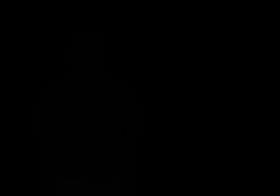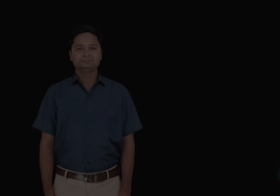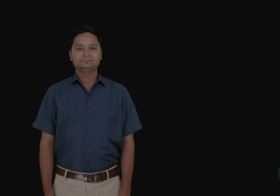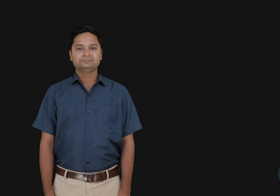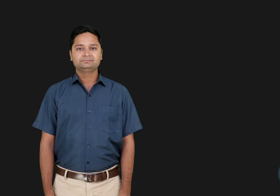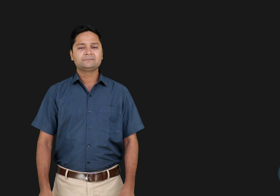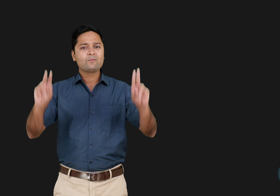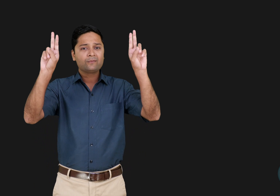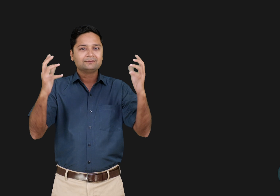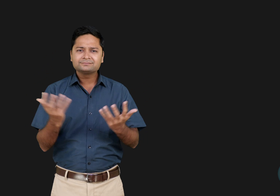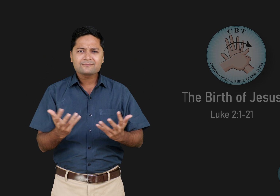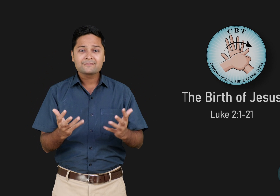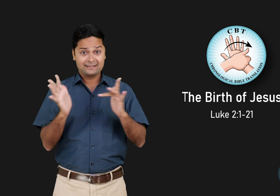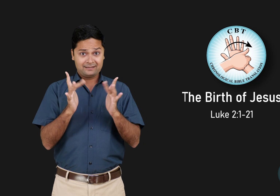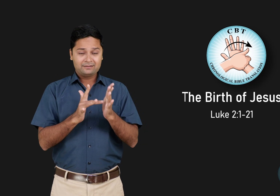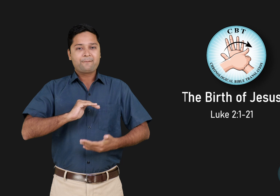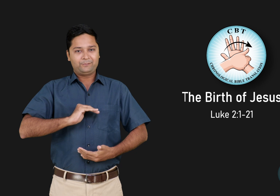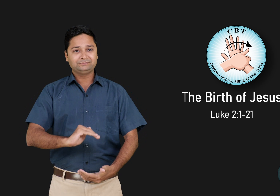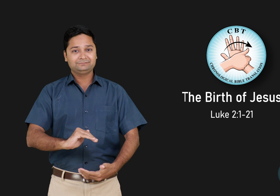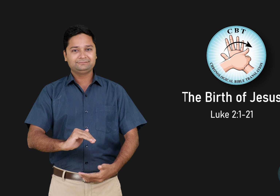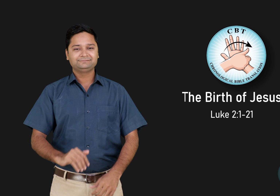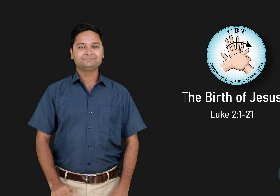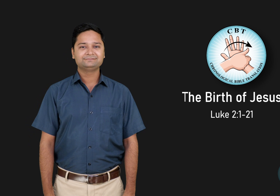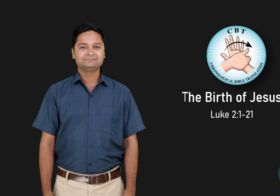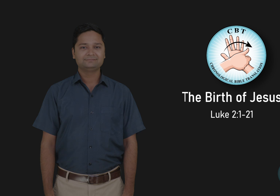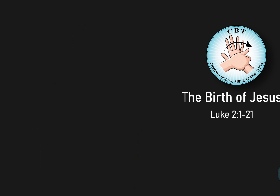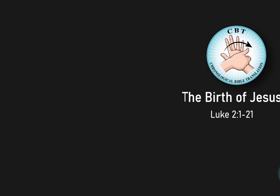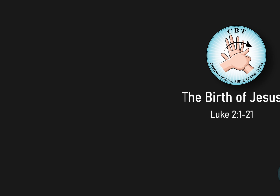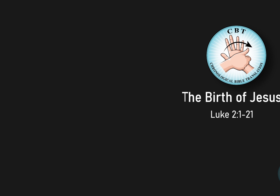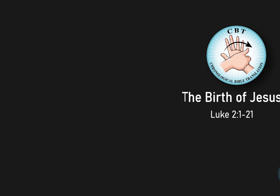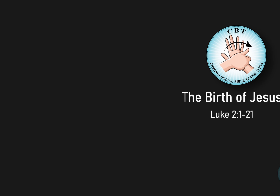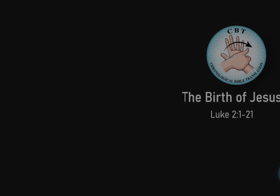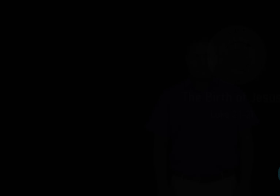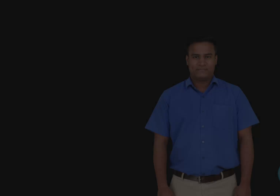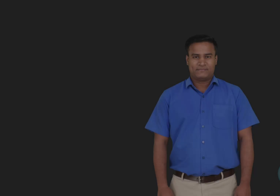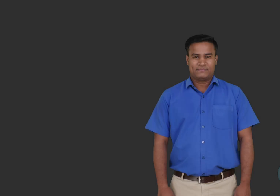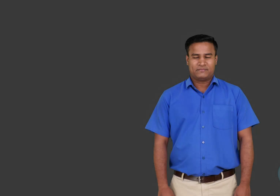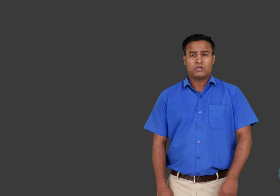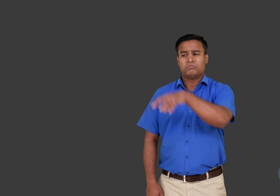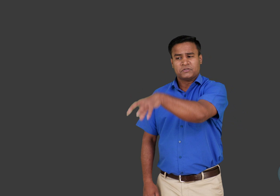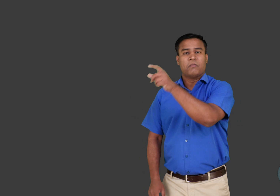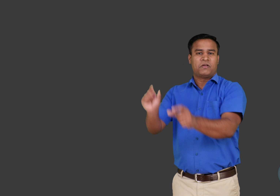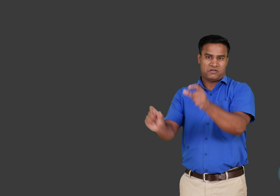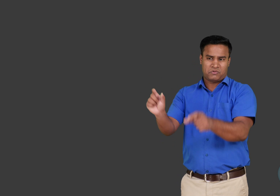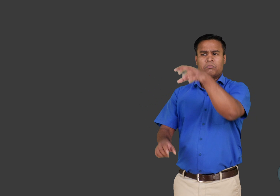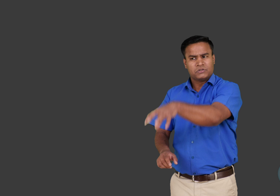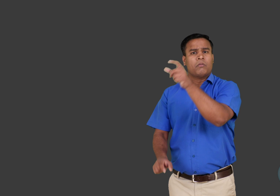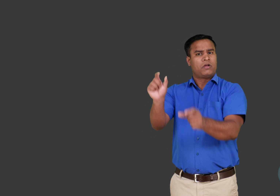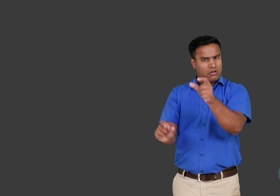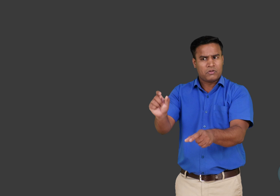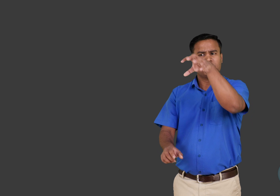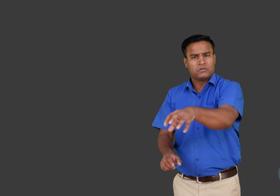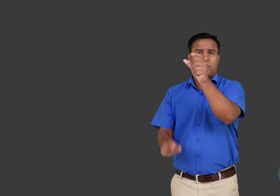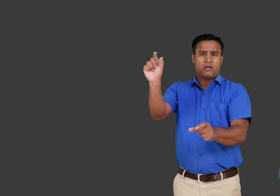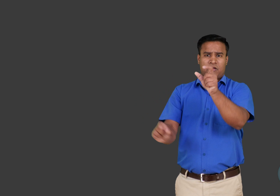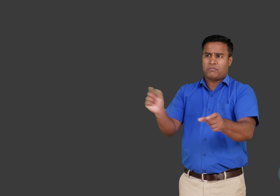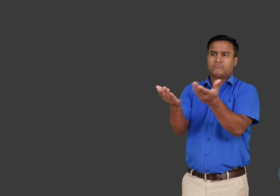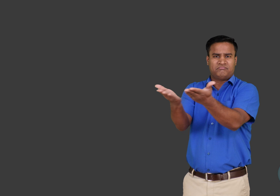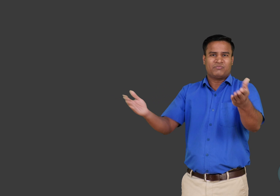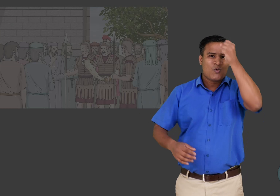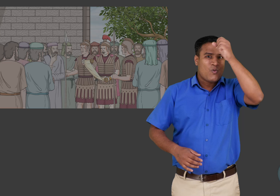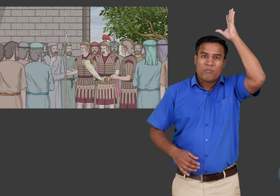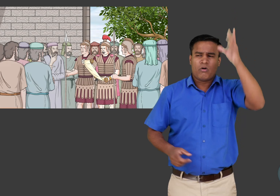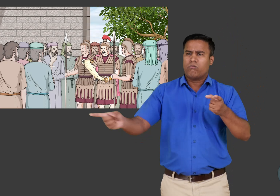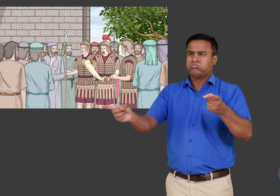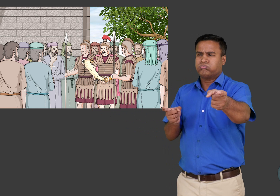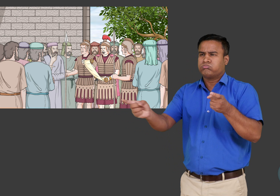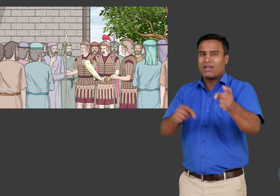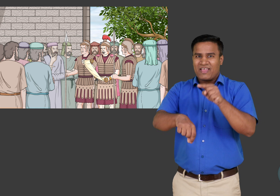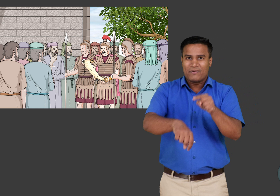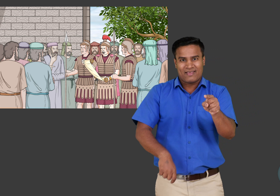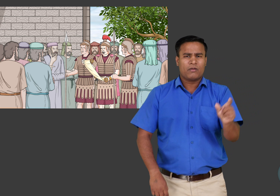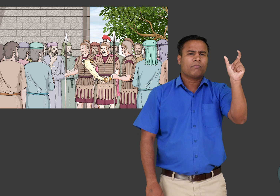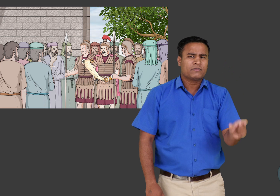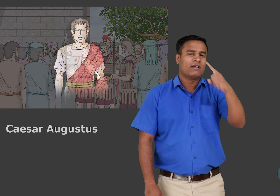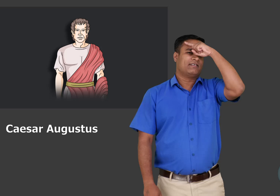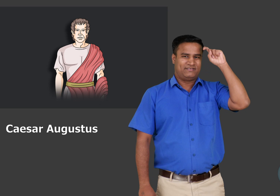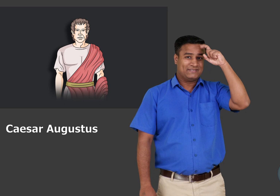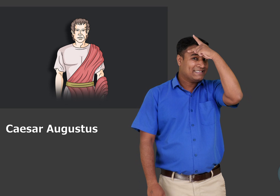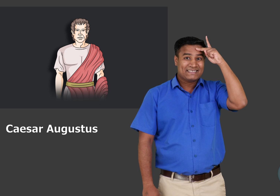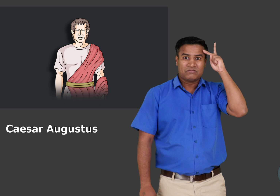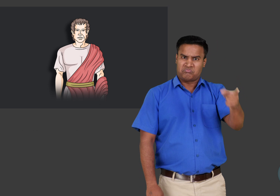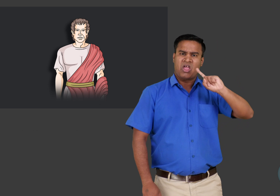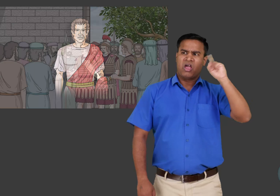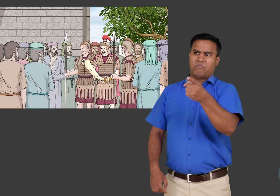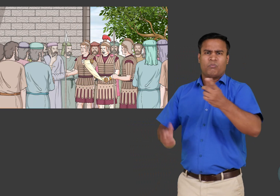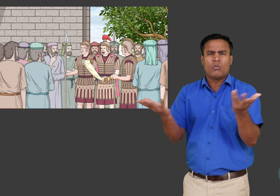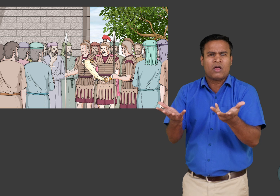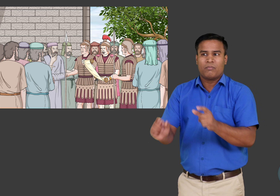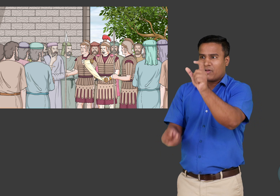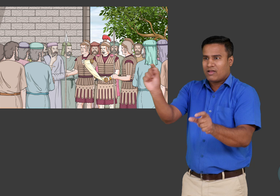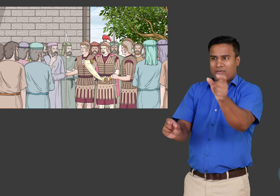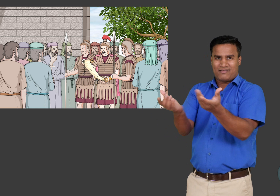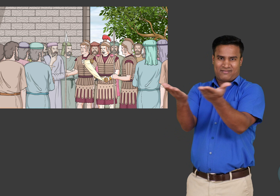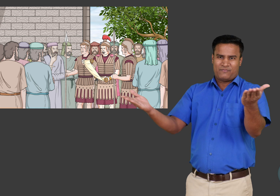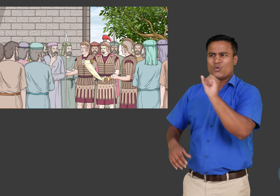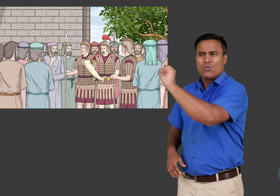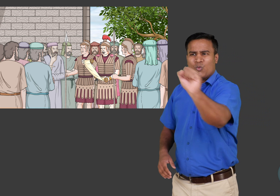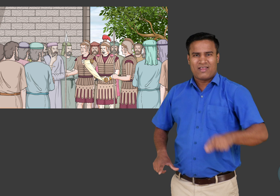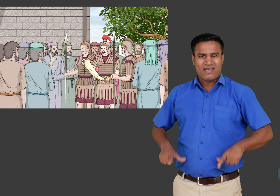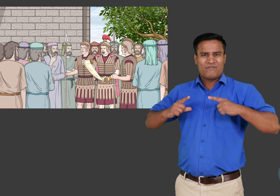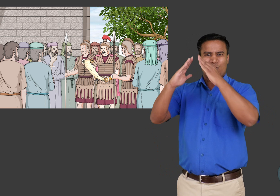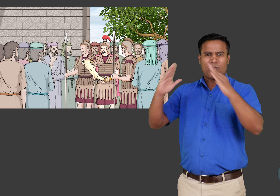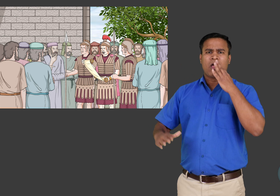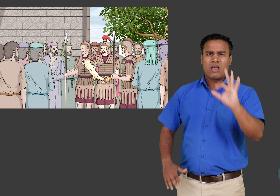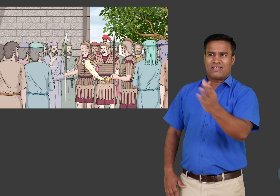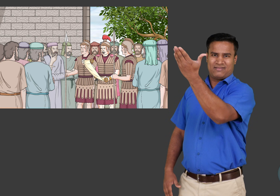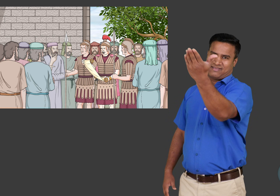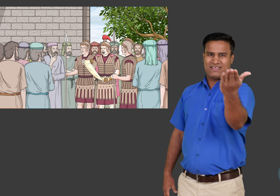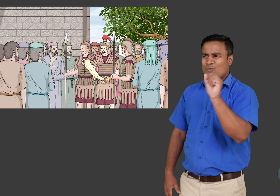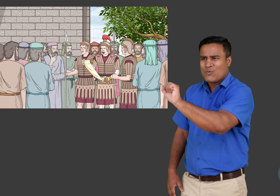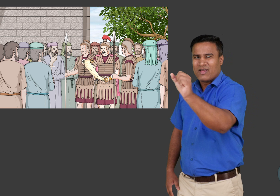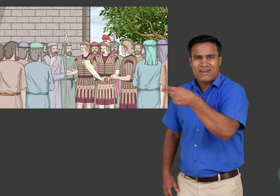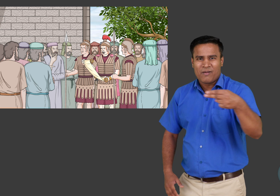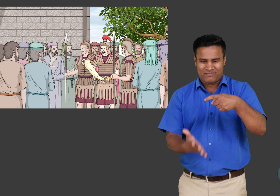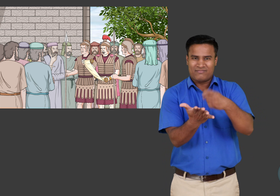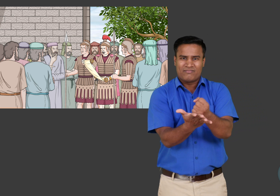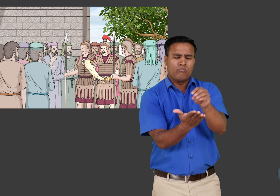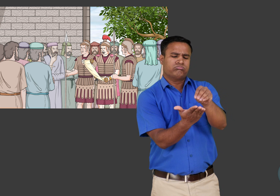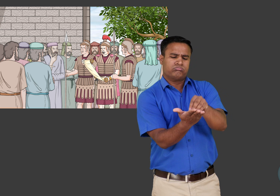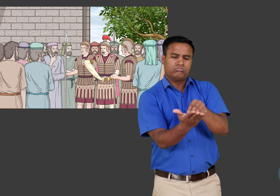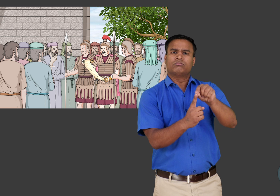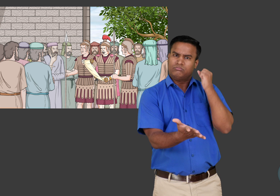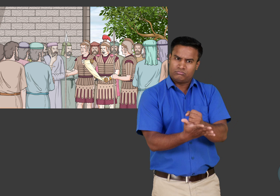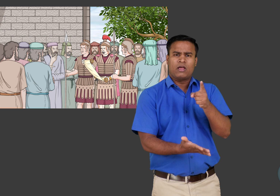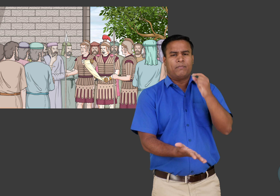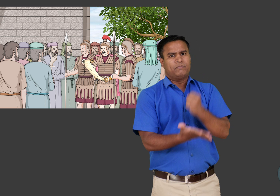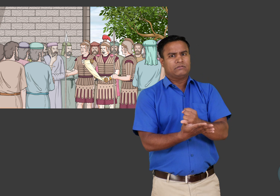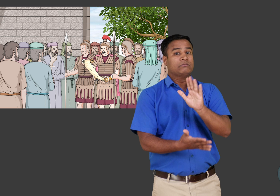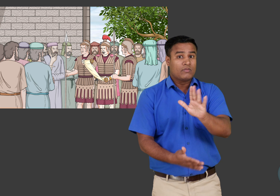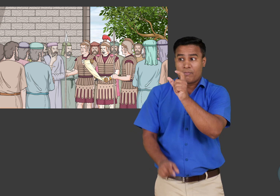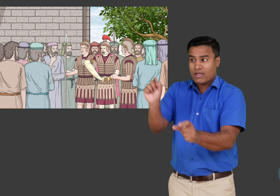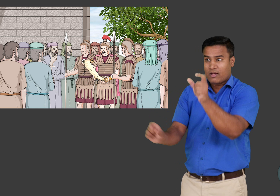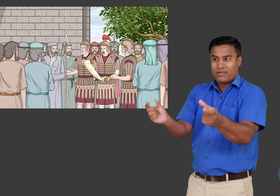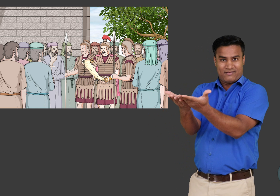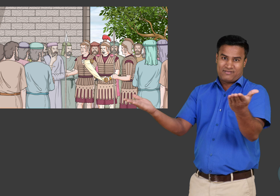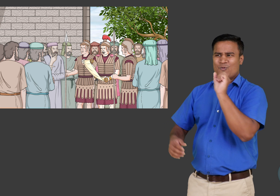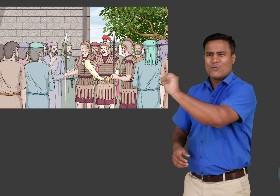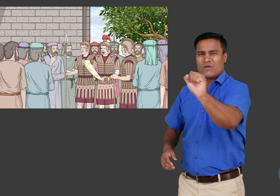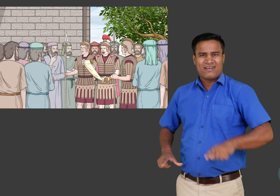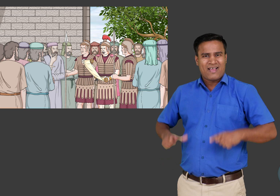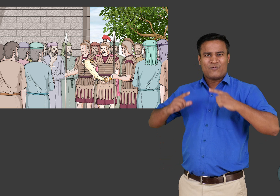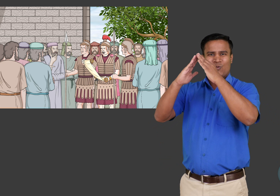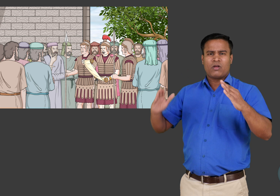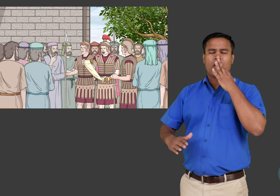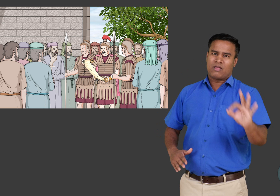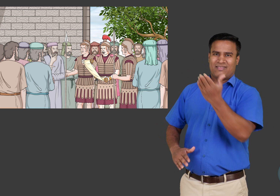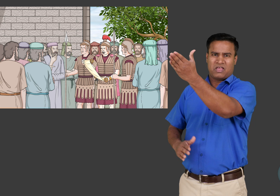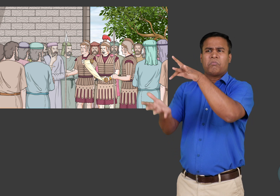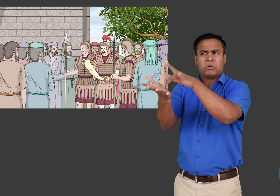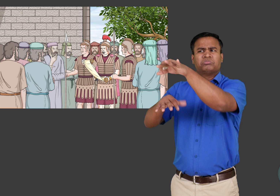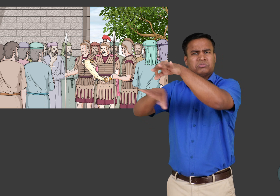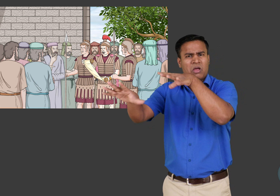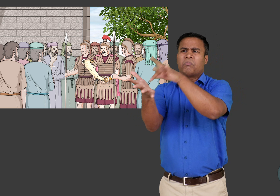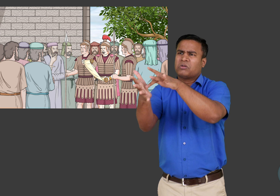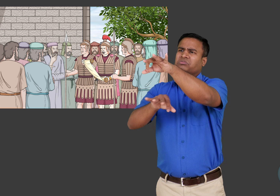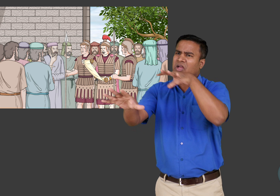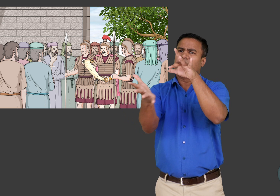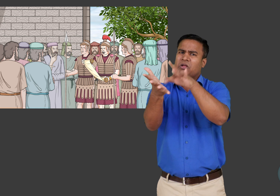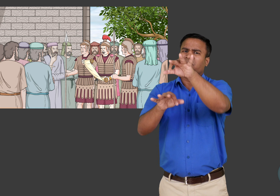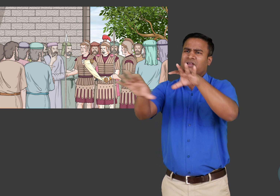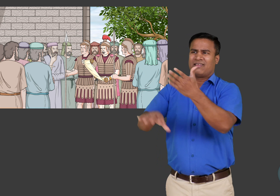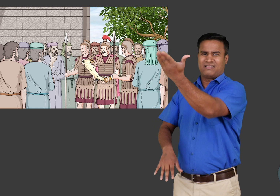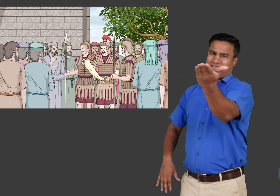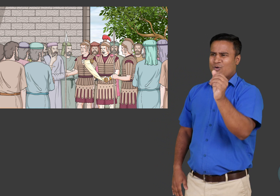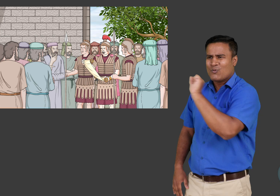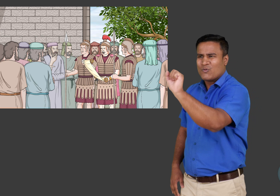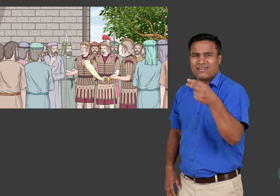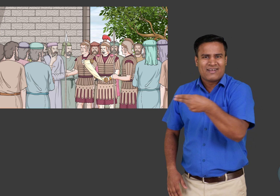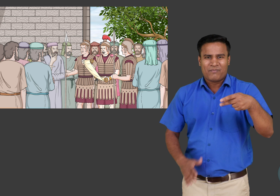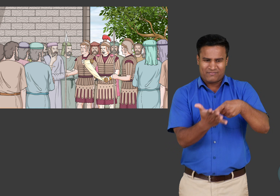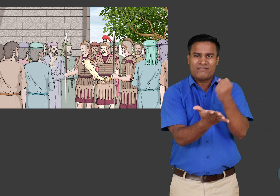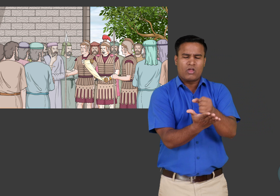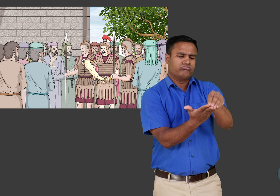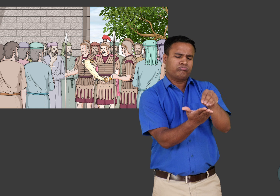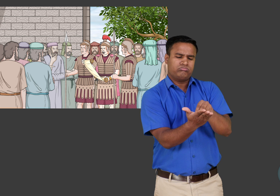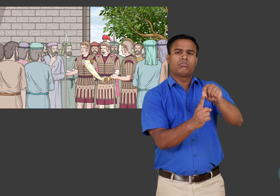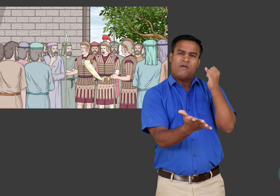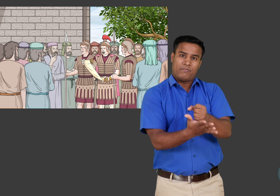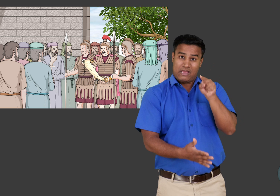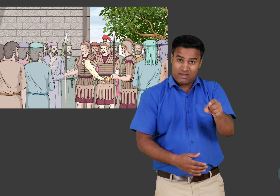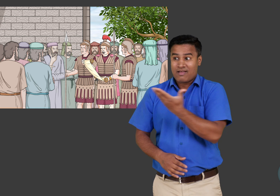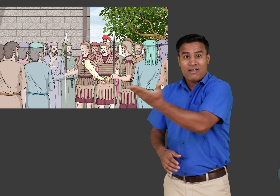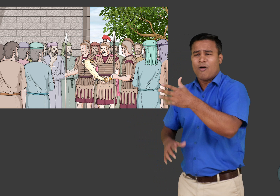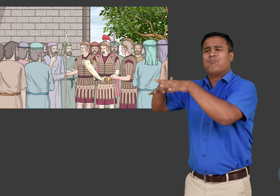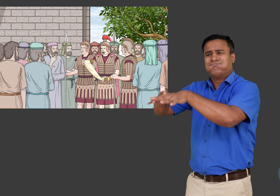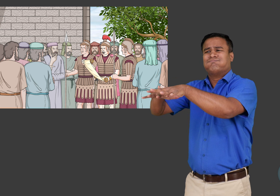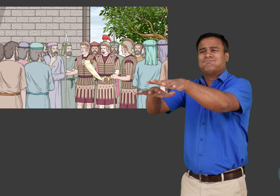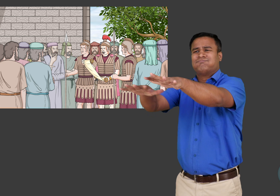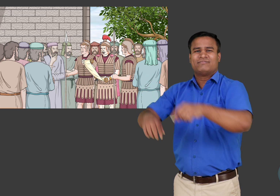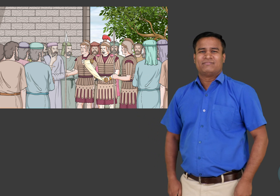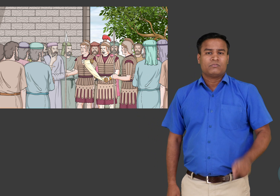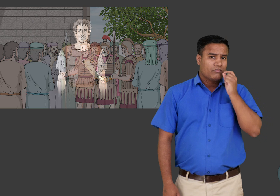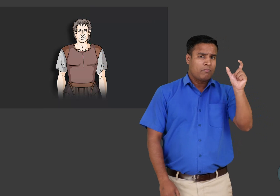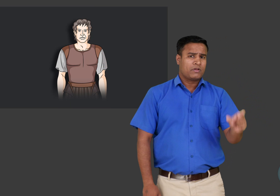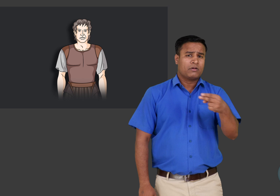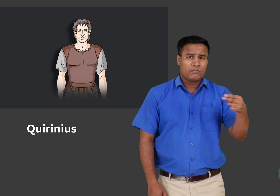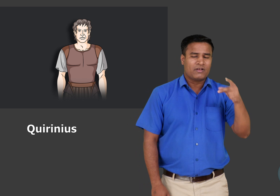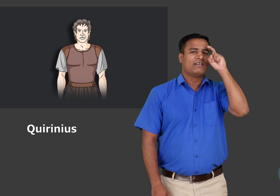Now in those days a decree went out from Caesar Augustus that a census should be taken of the whole empire.